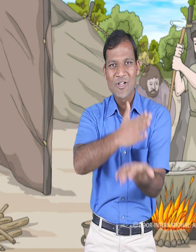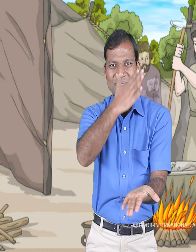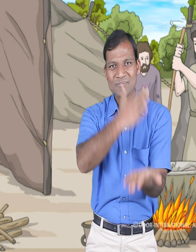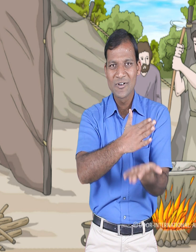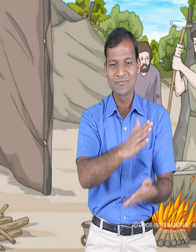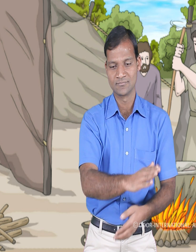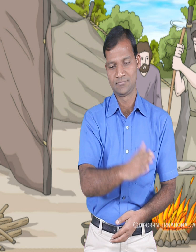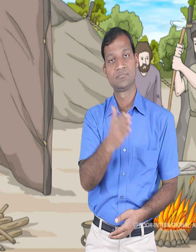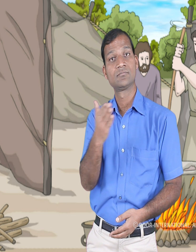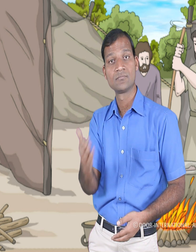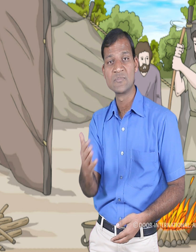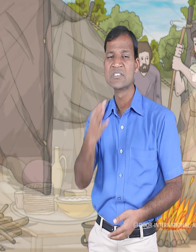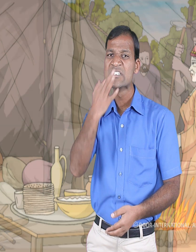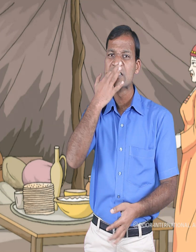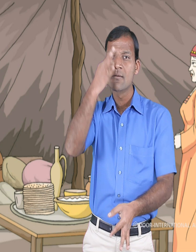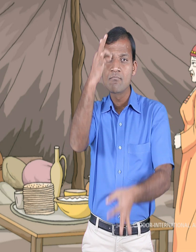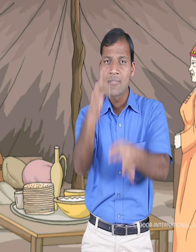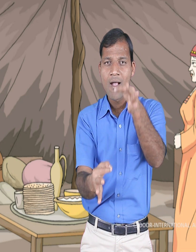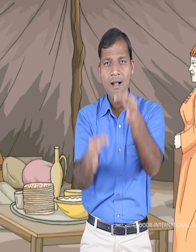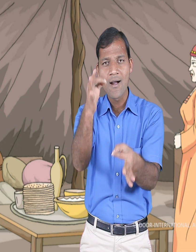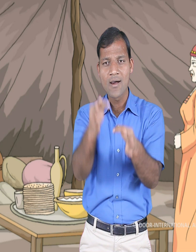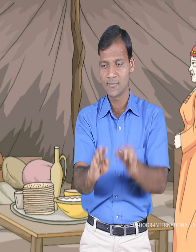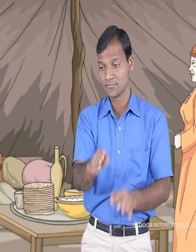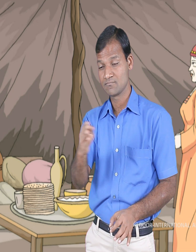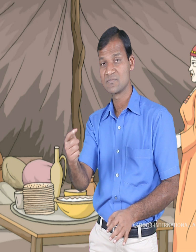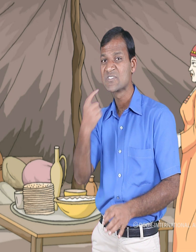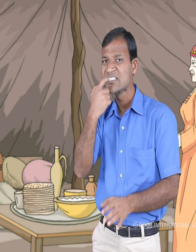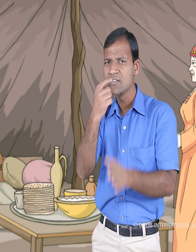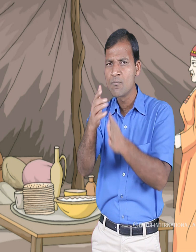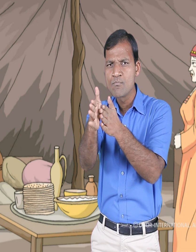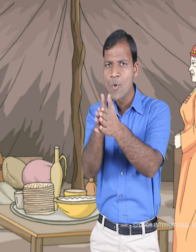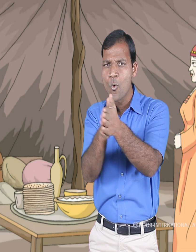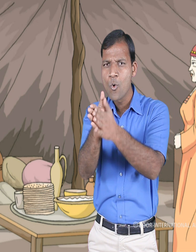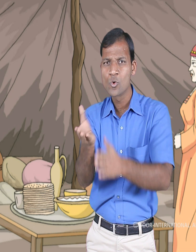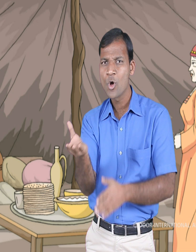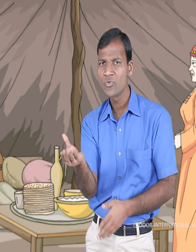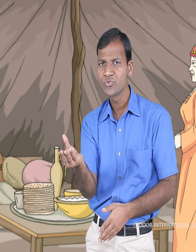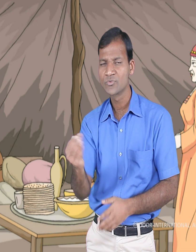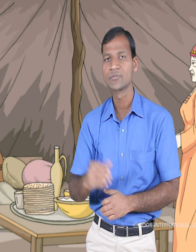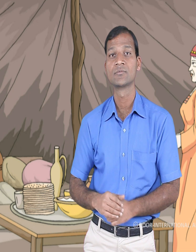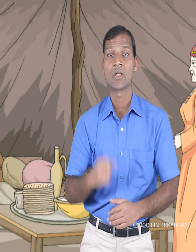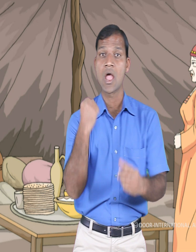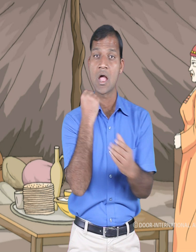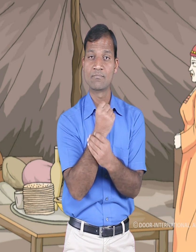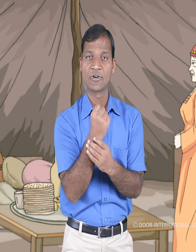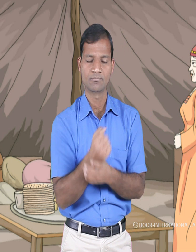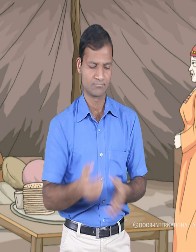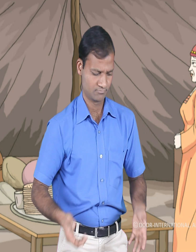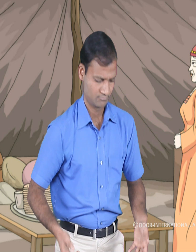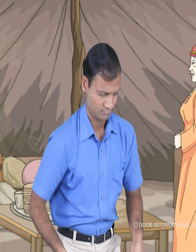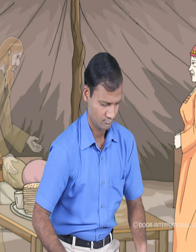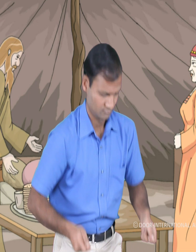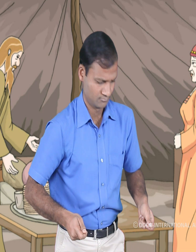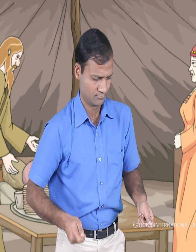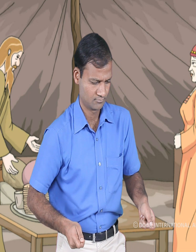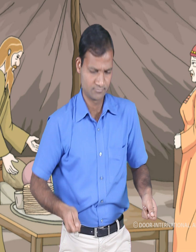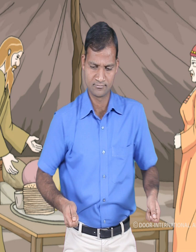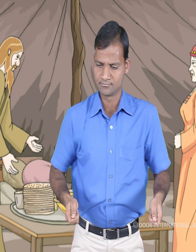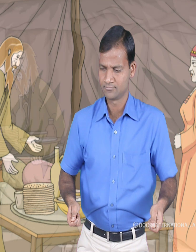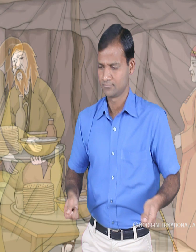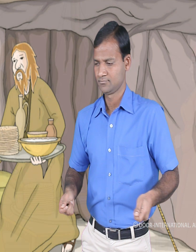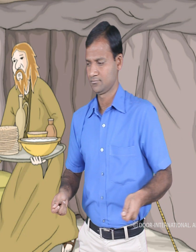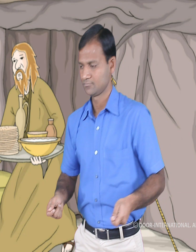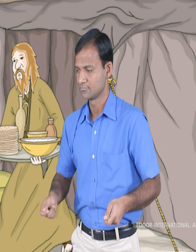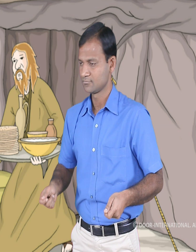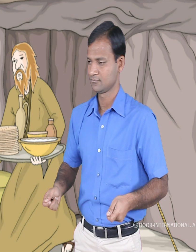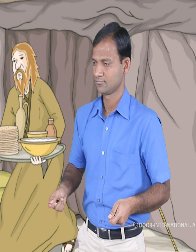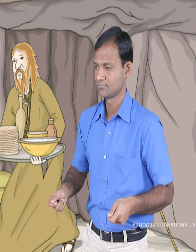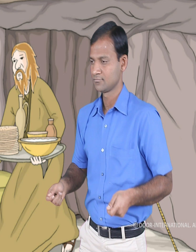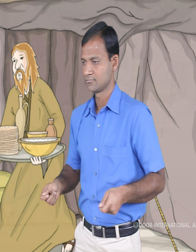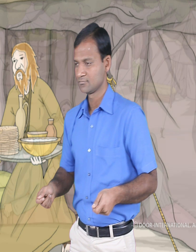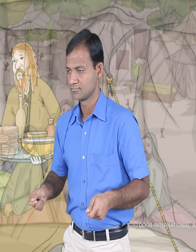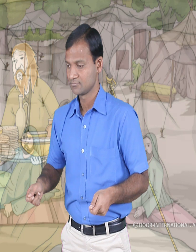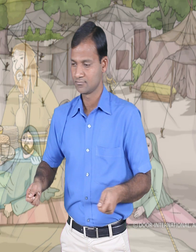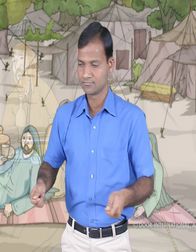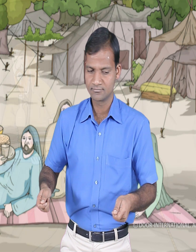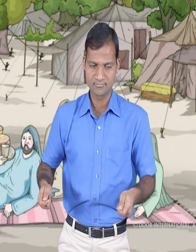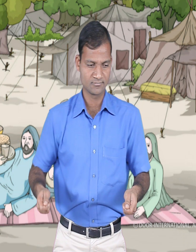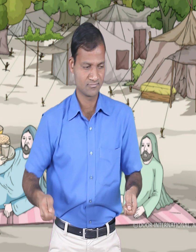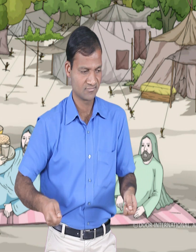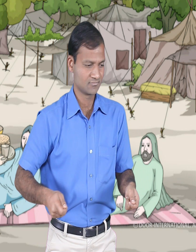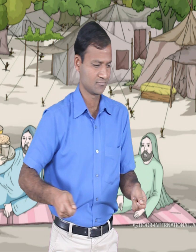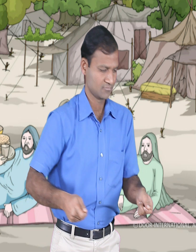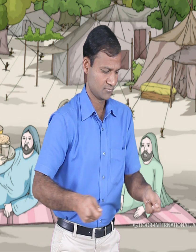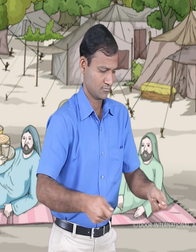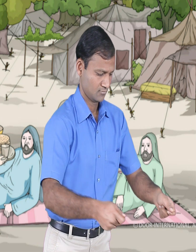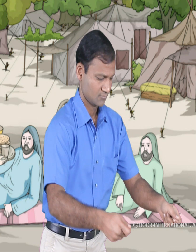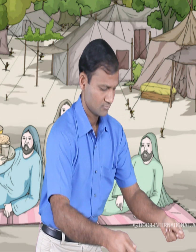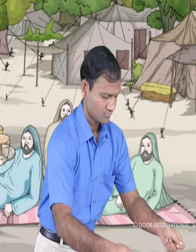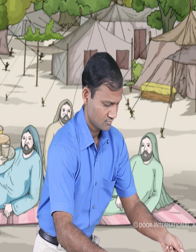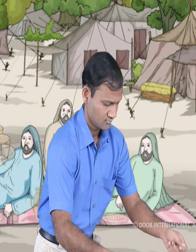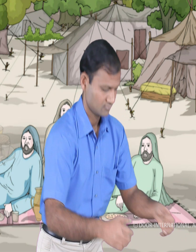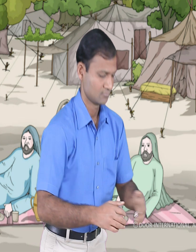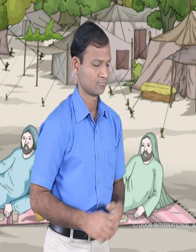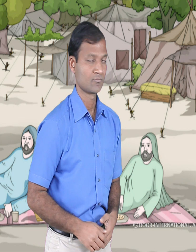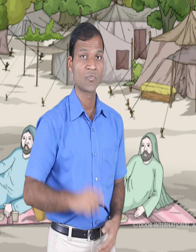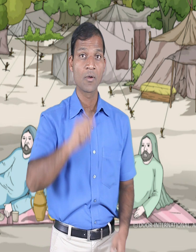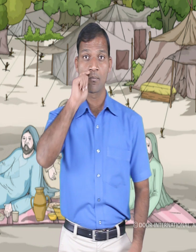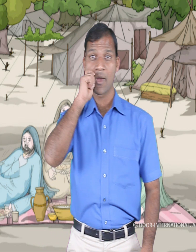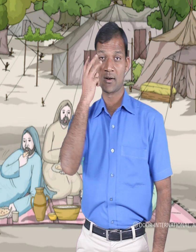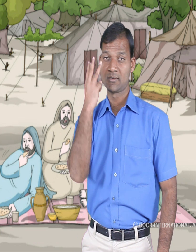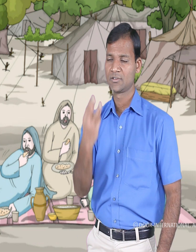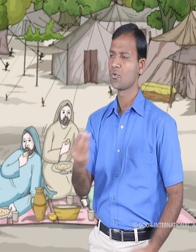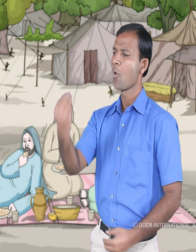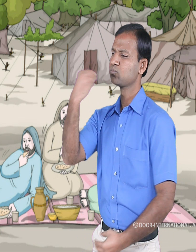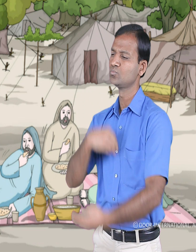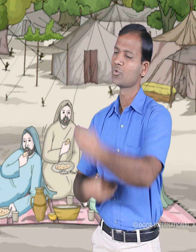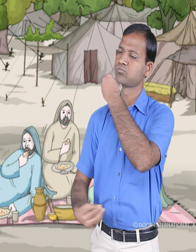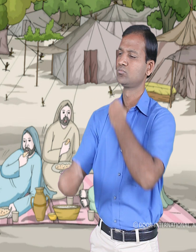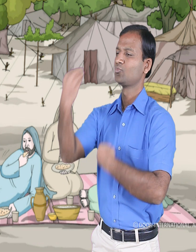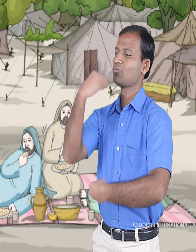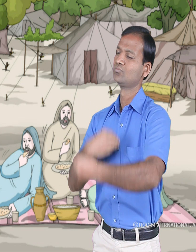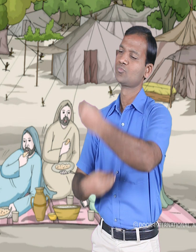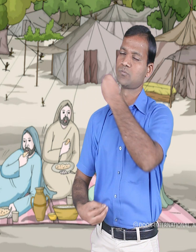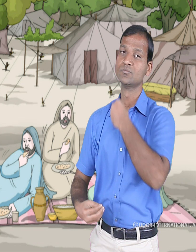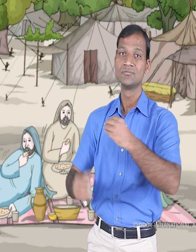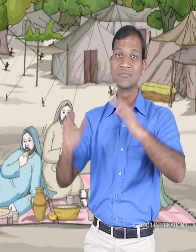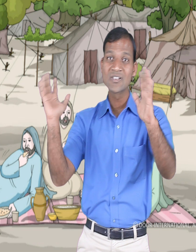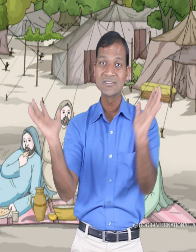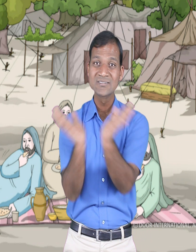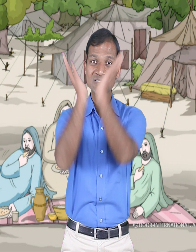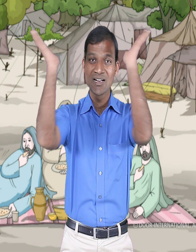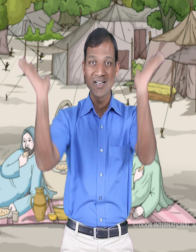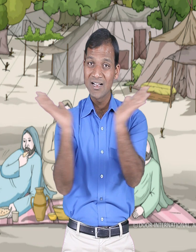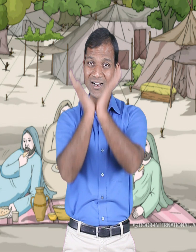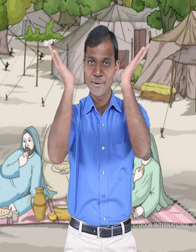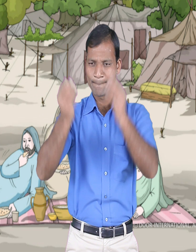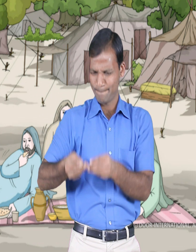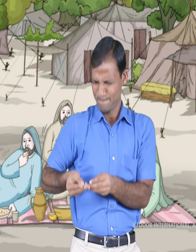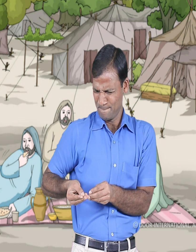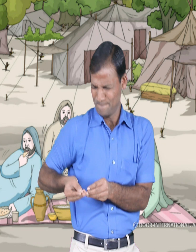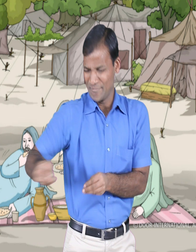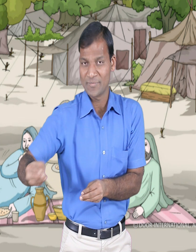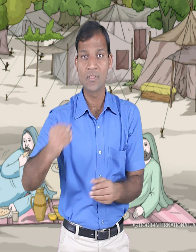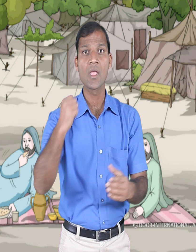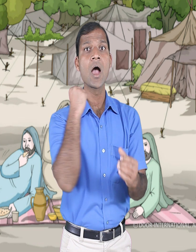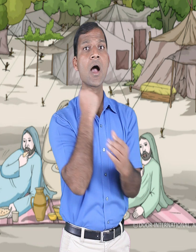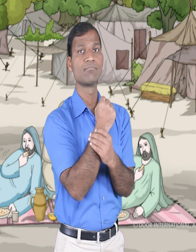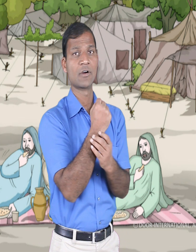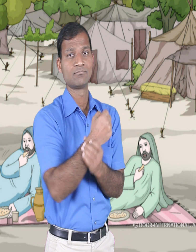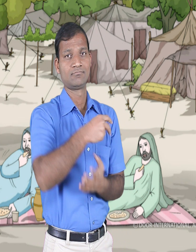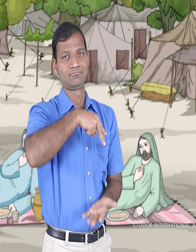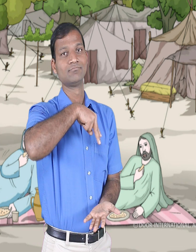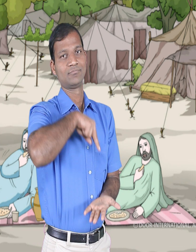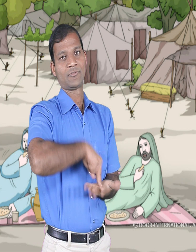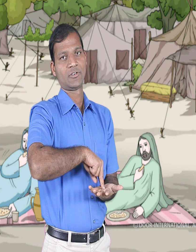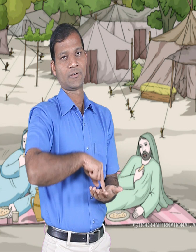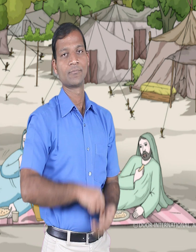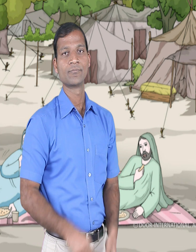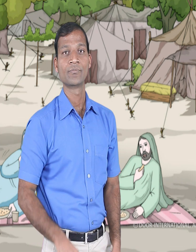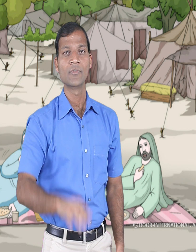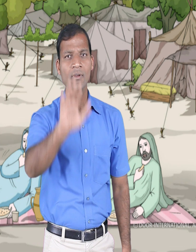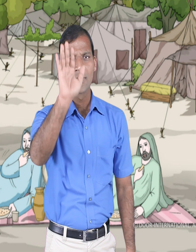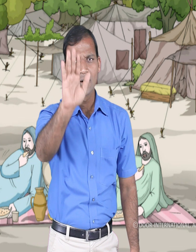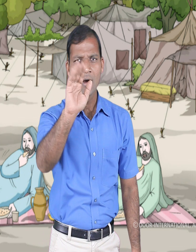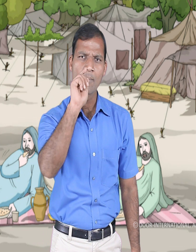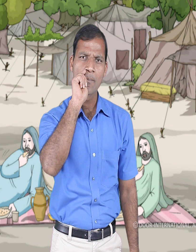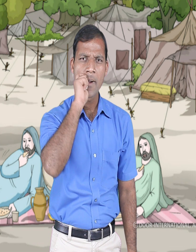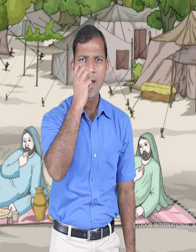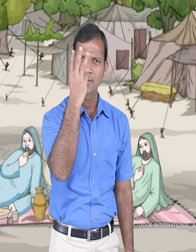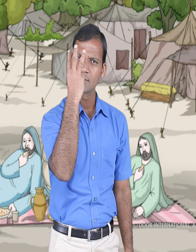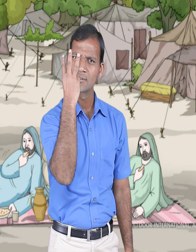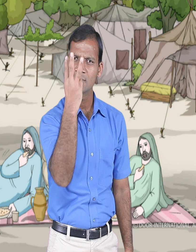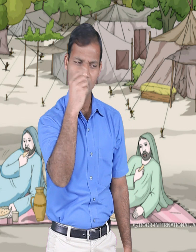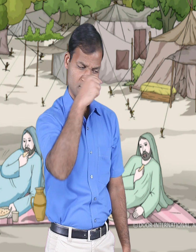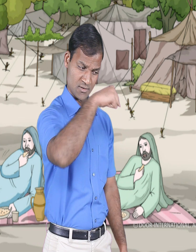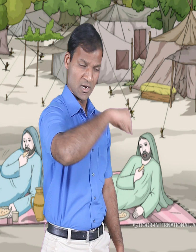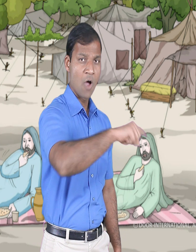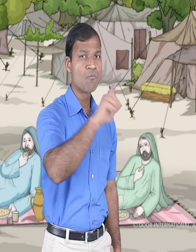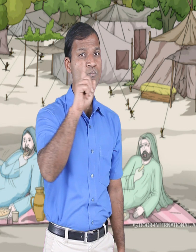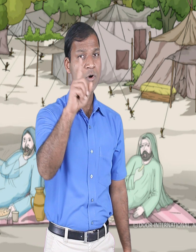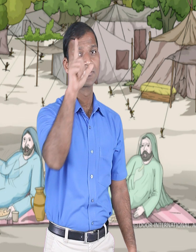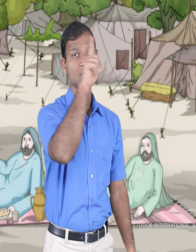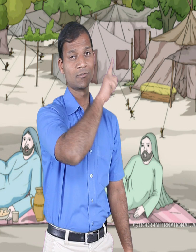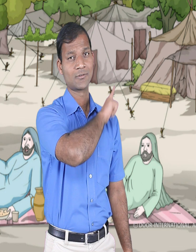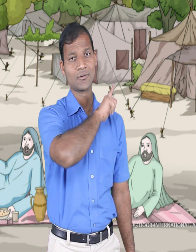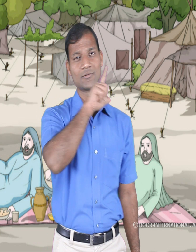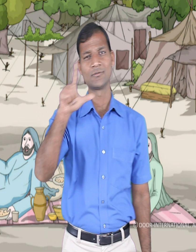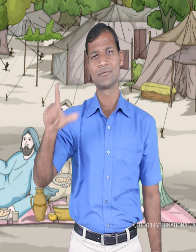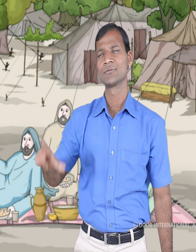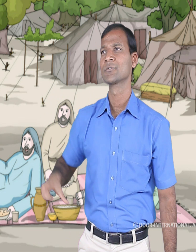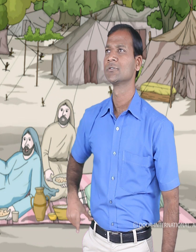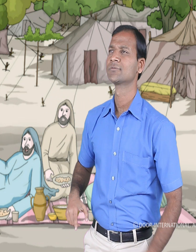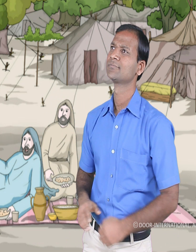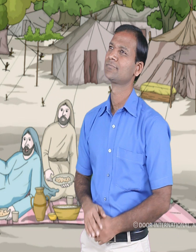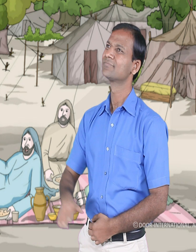Then Abraham brought curds and milk and the calf that had been prepared, and he set them before the men and stood by them under the tree as they ate.